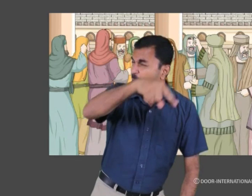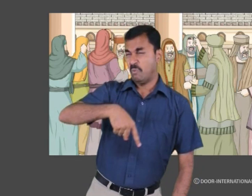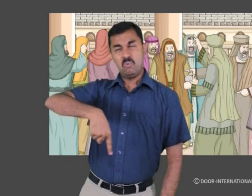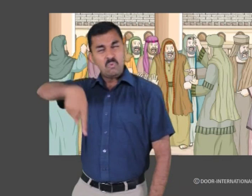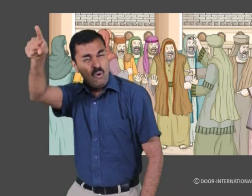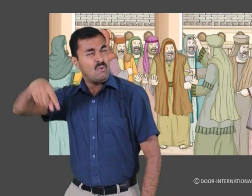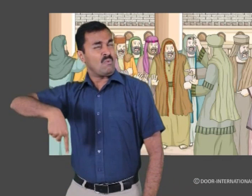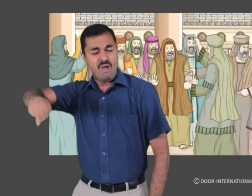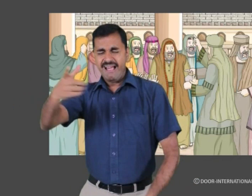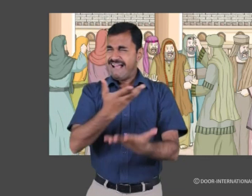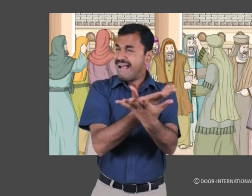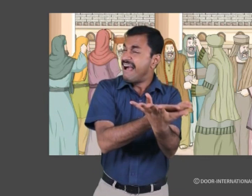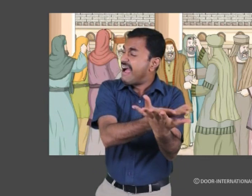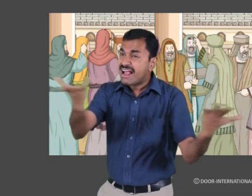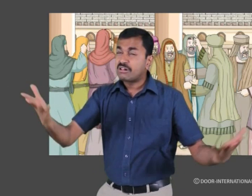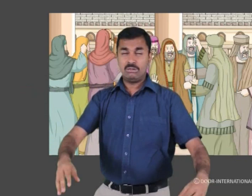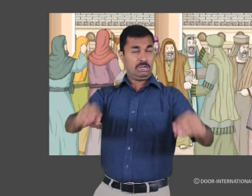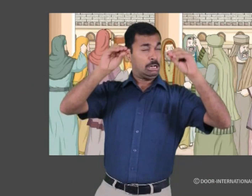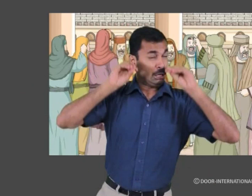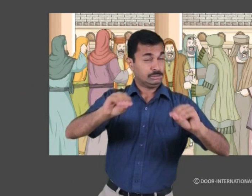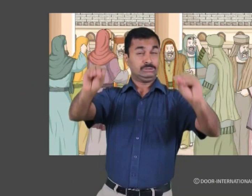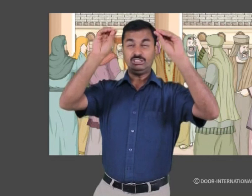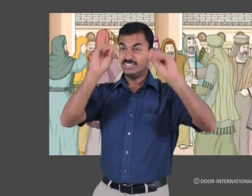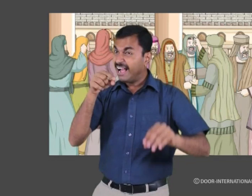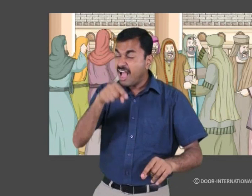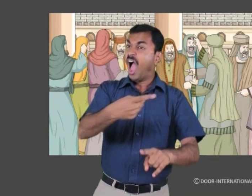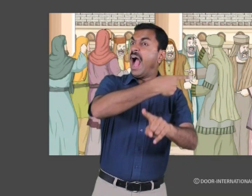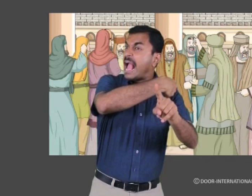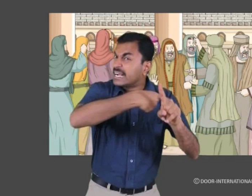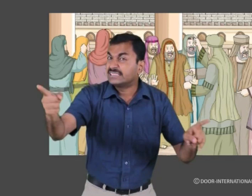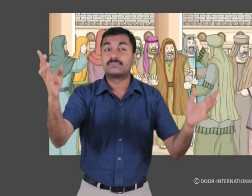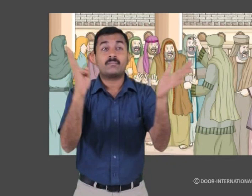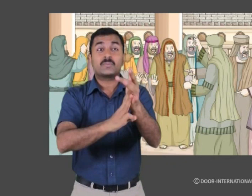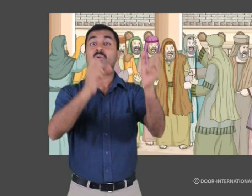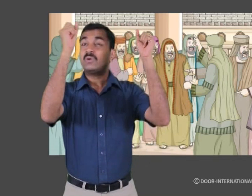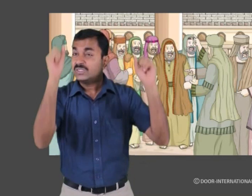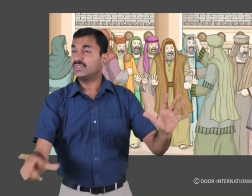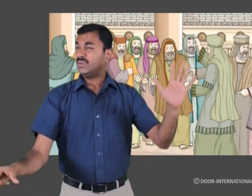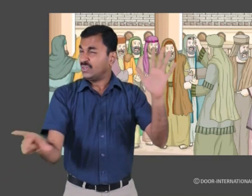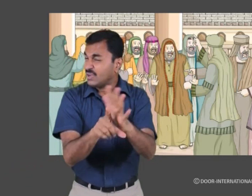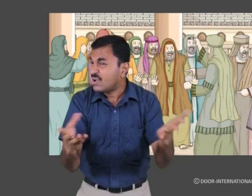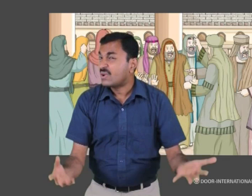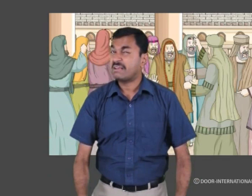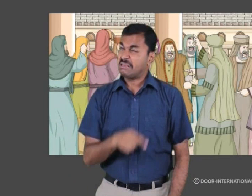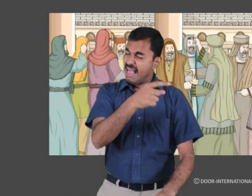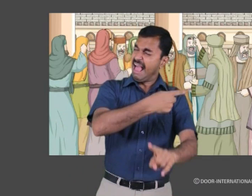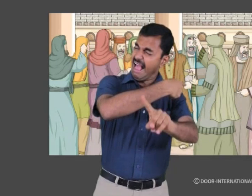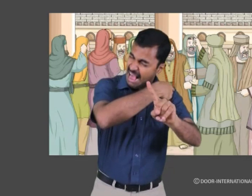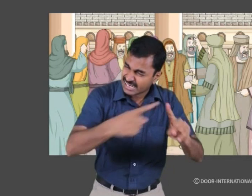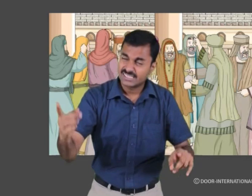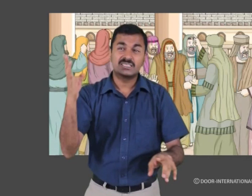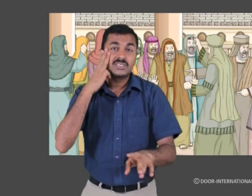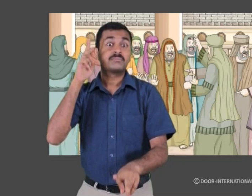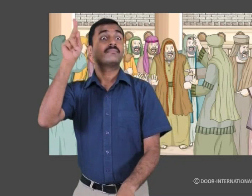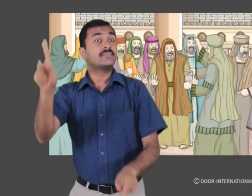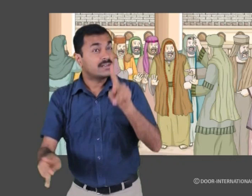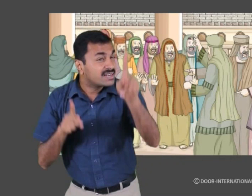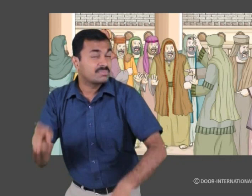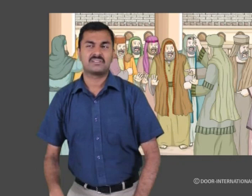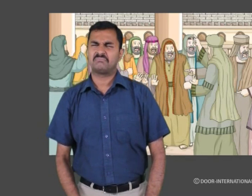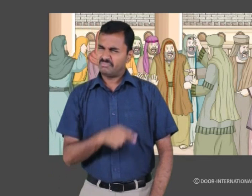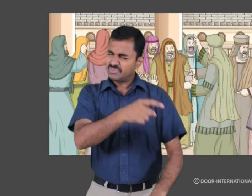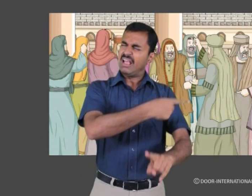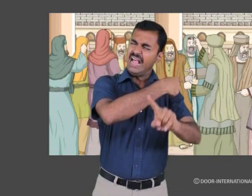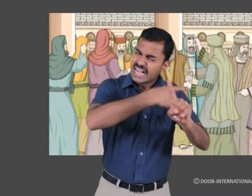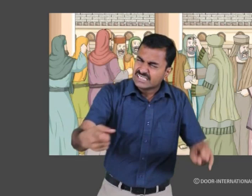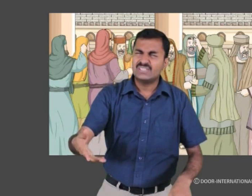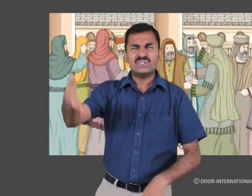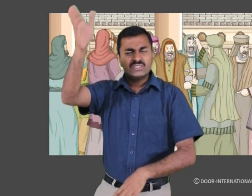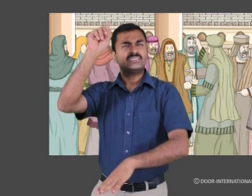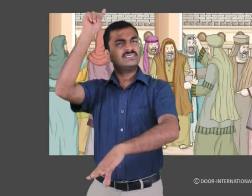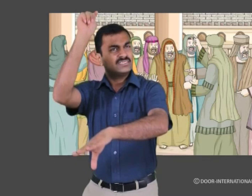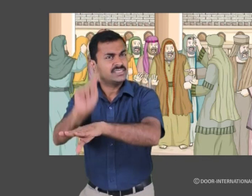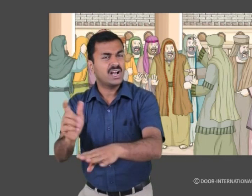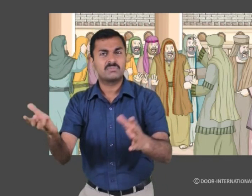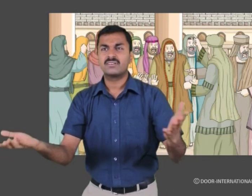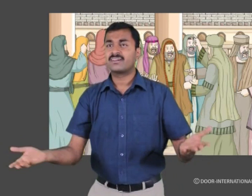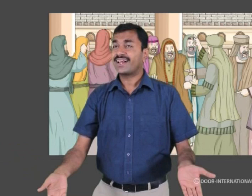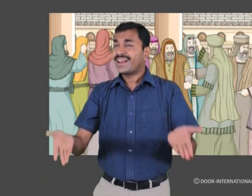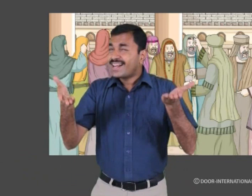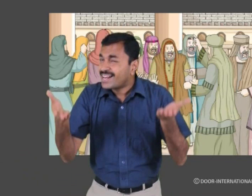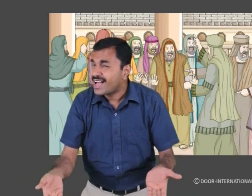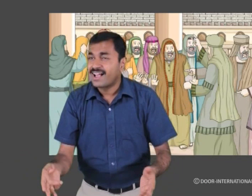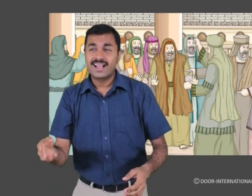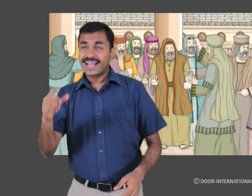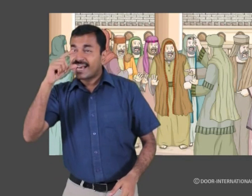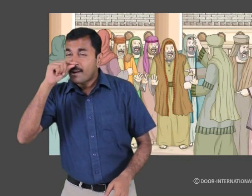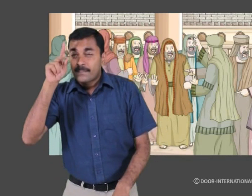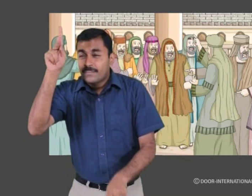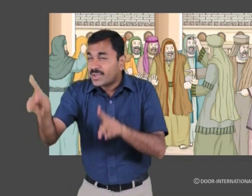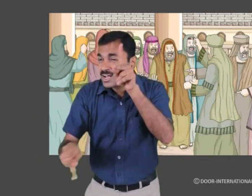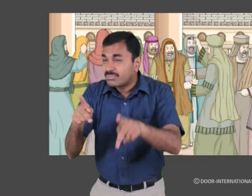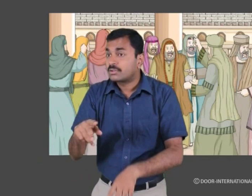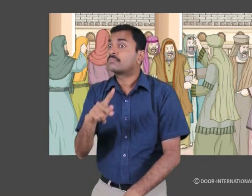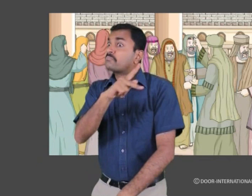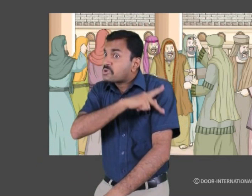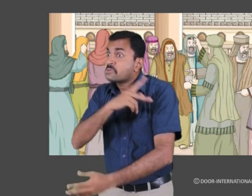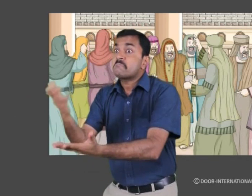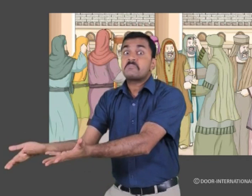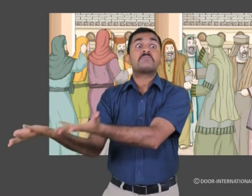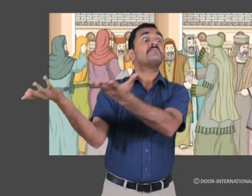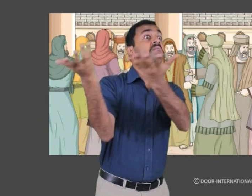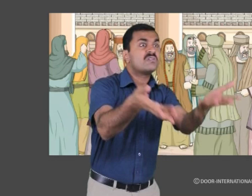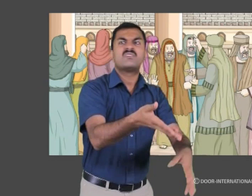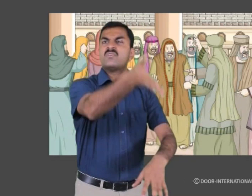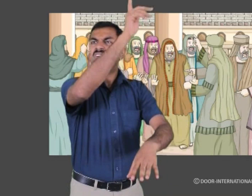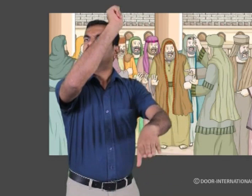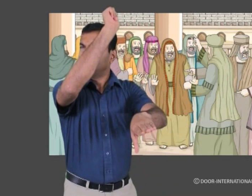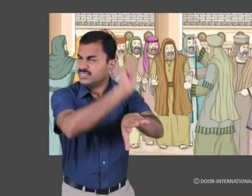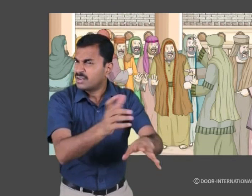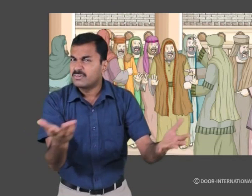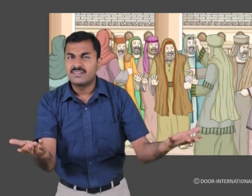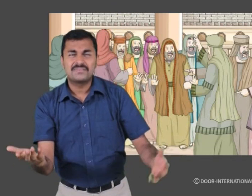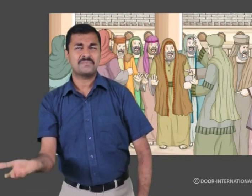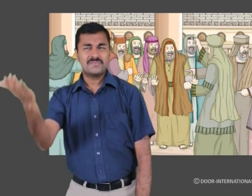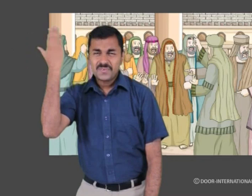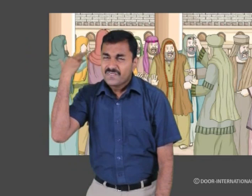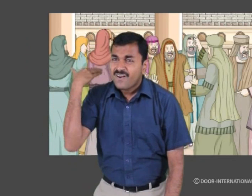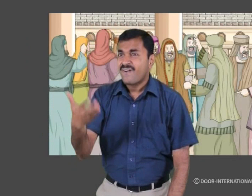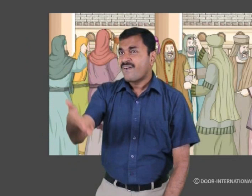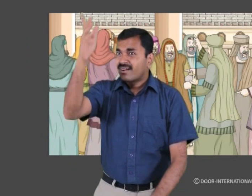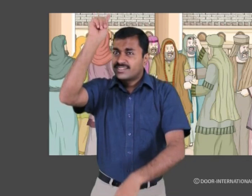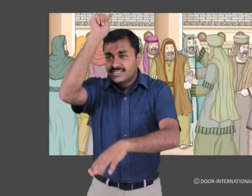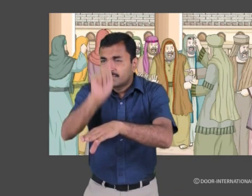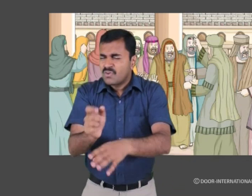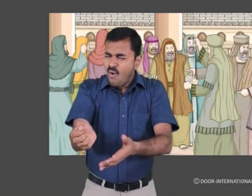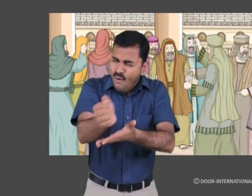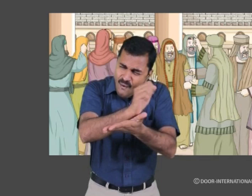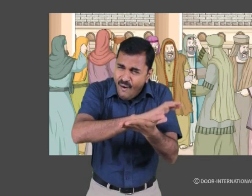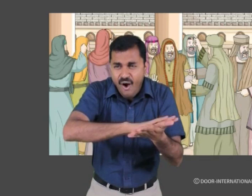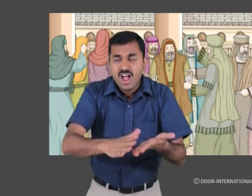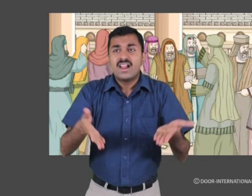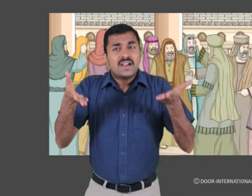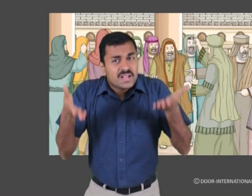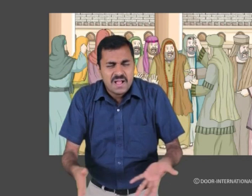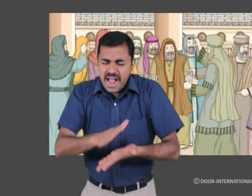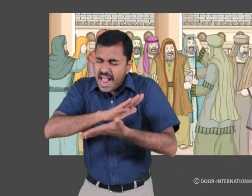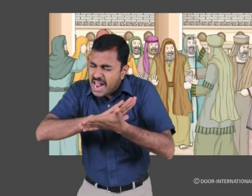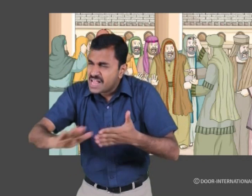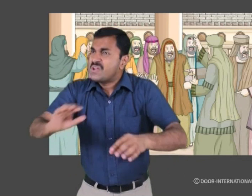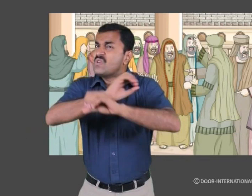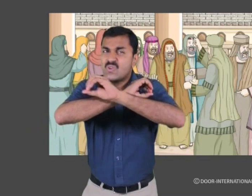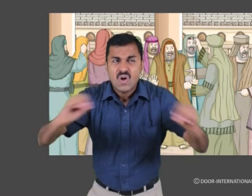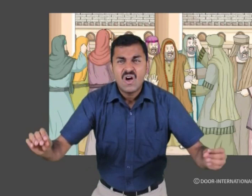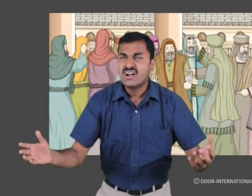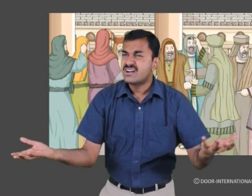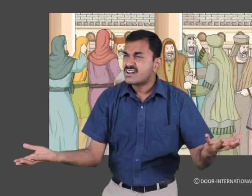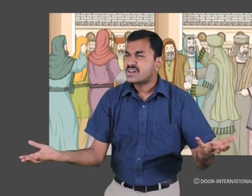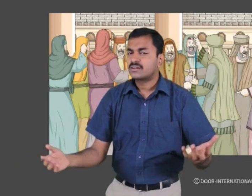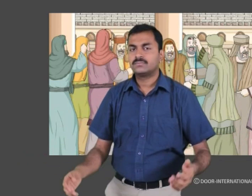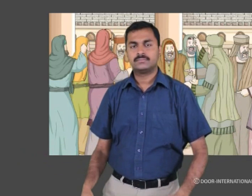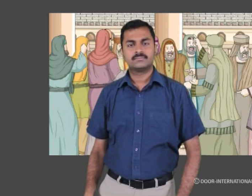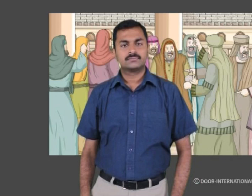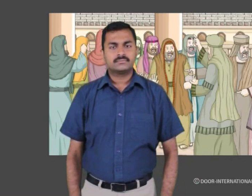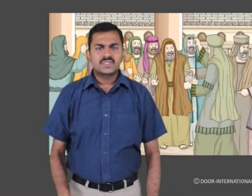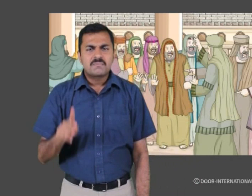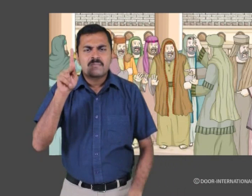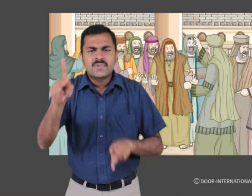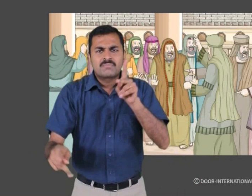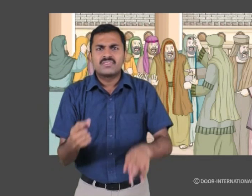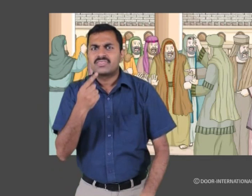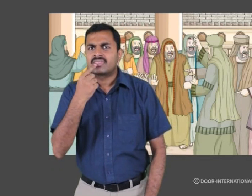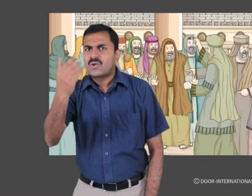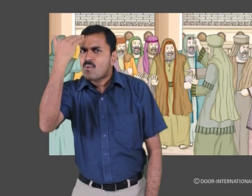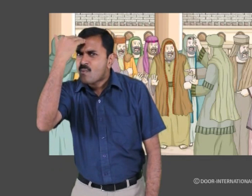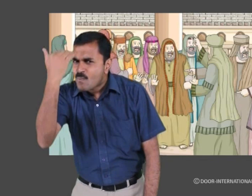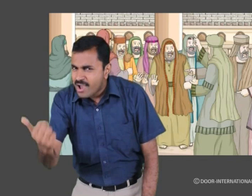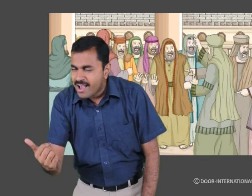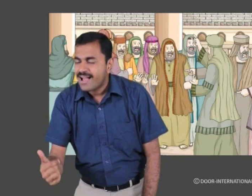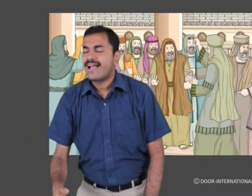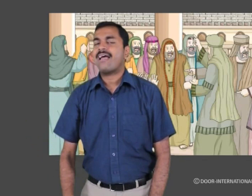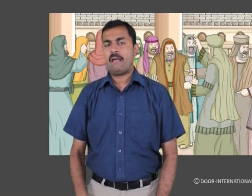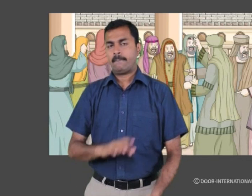This is the man who teaches everywhere against our people and against our law and against this place.